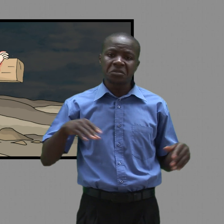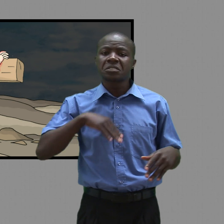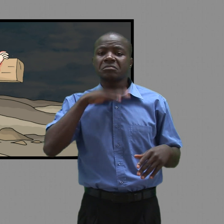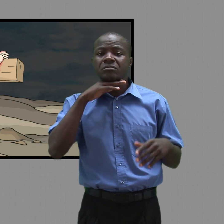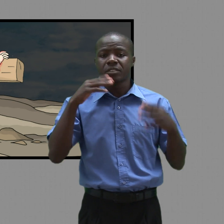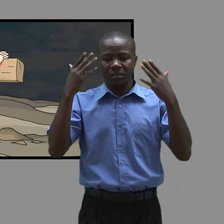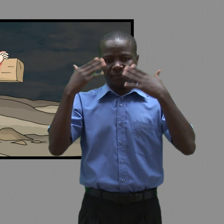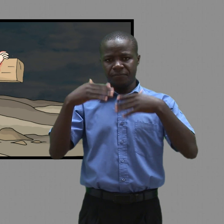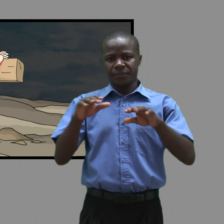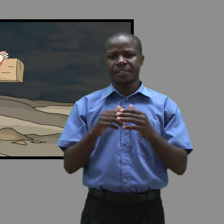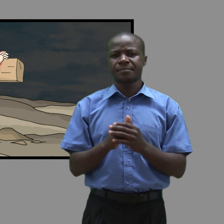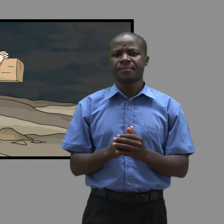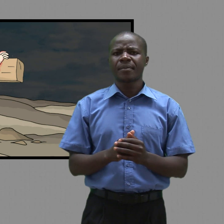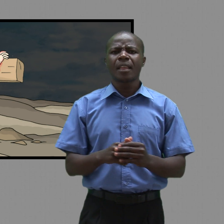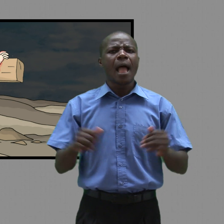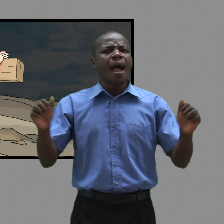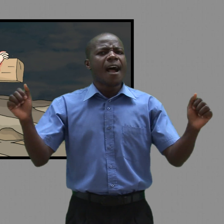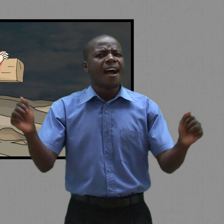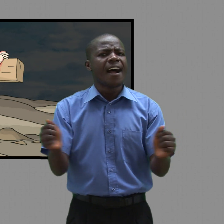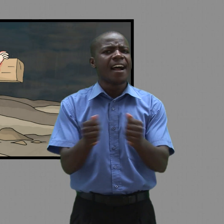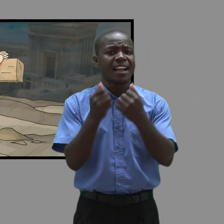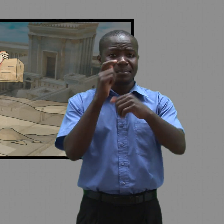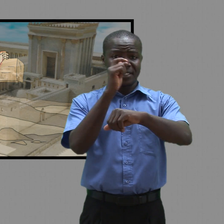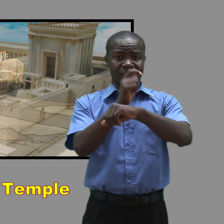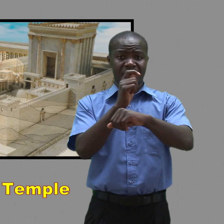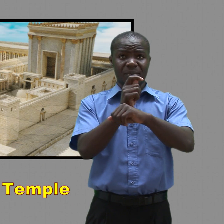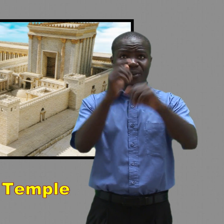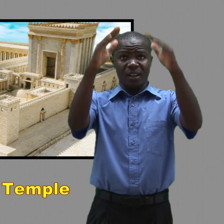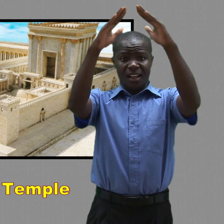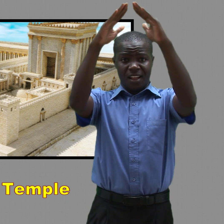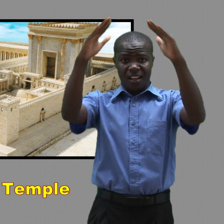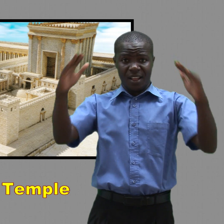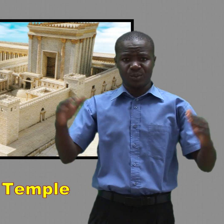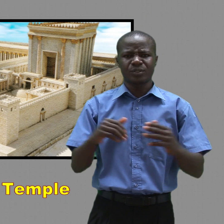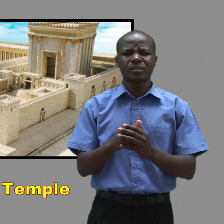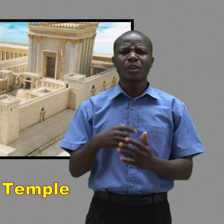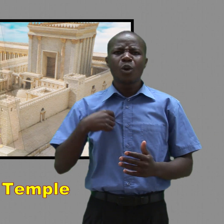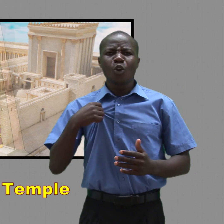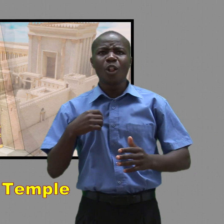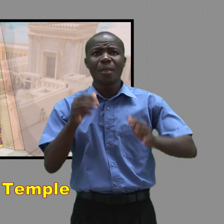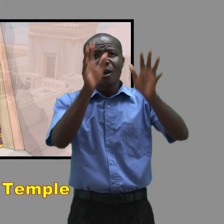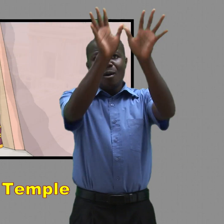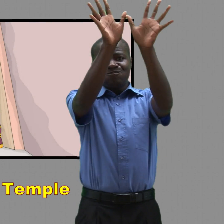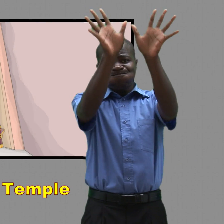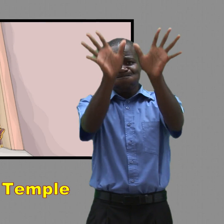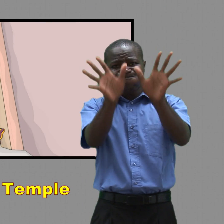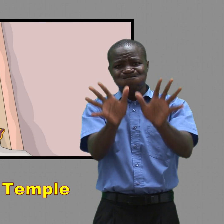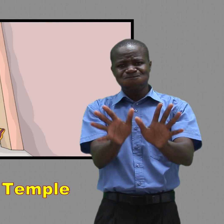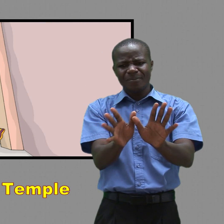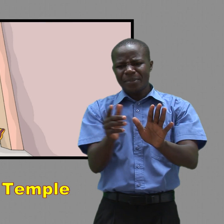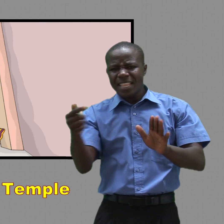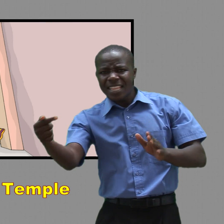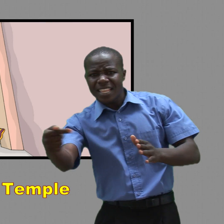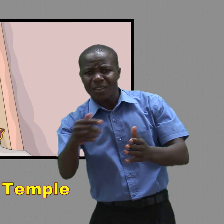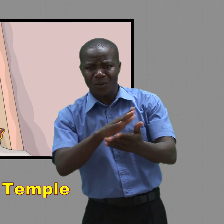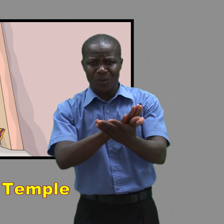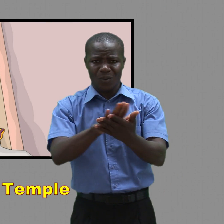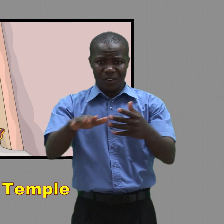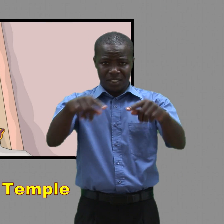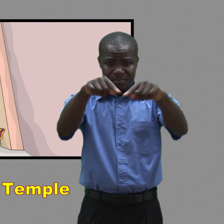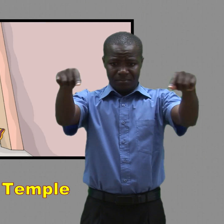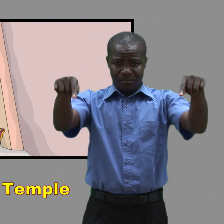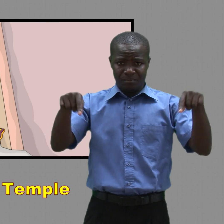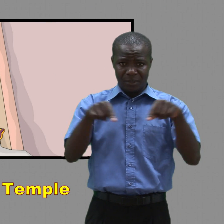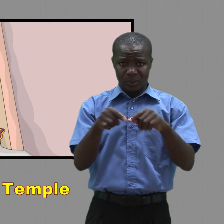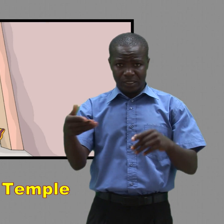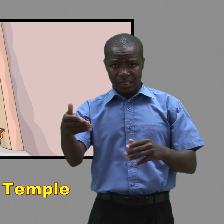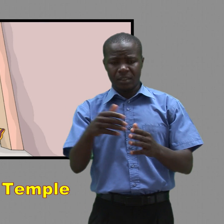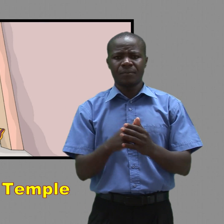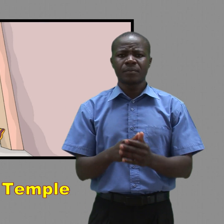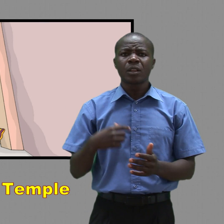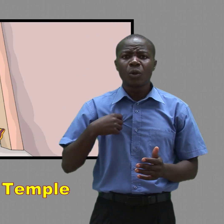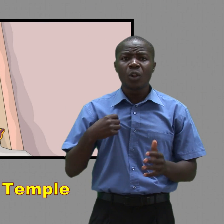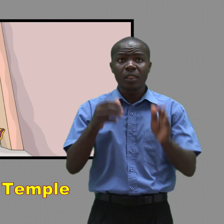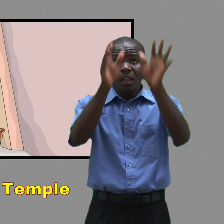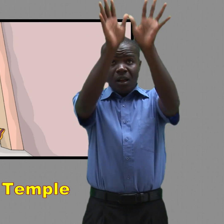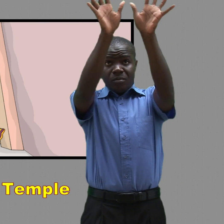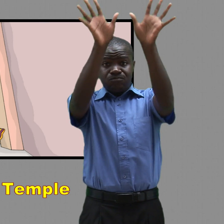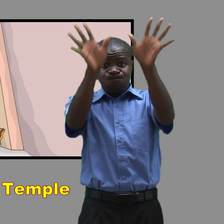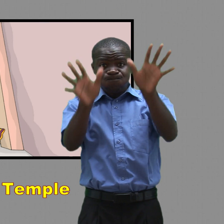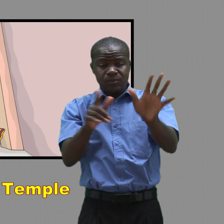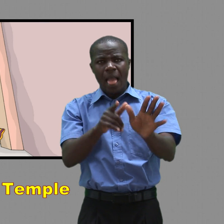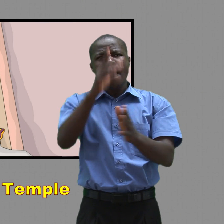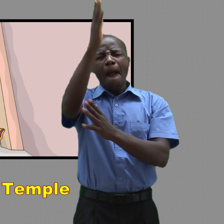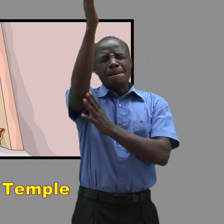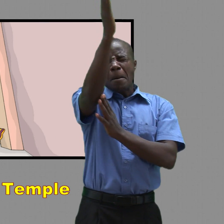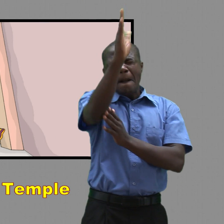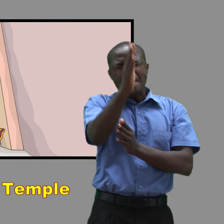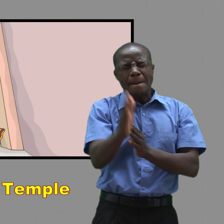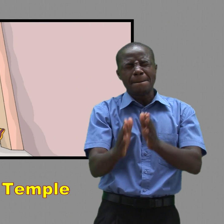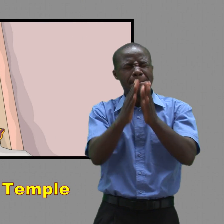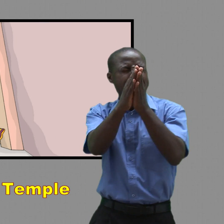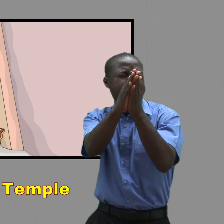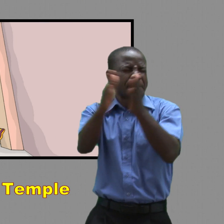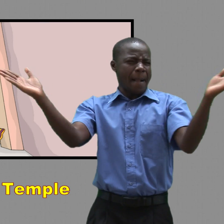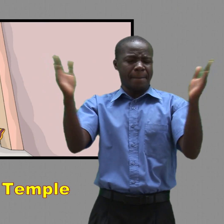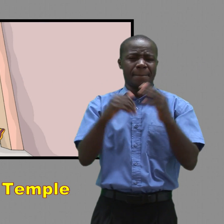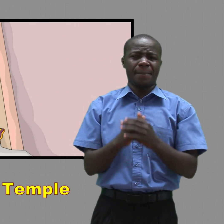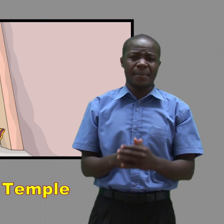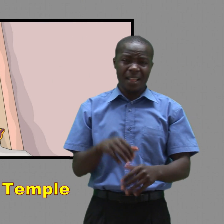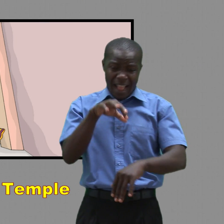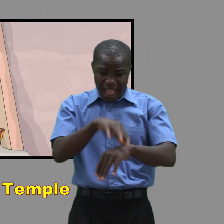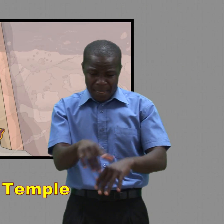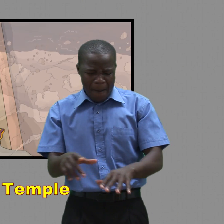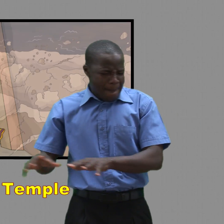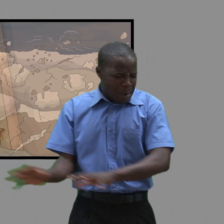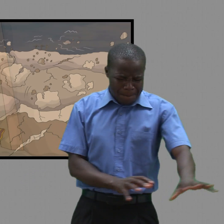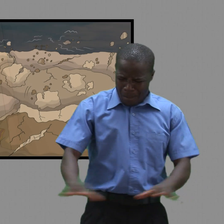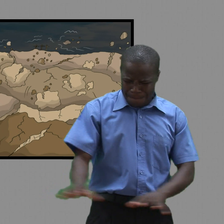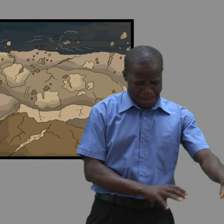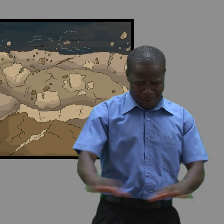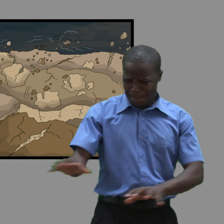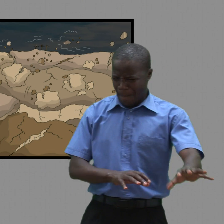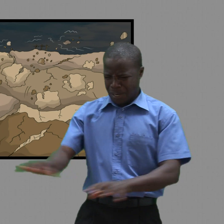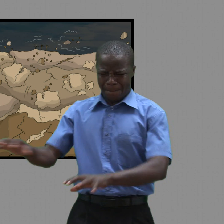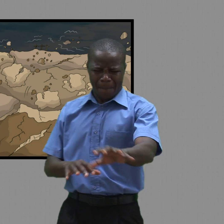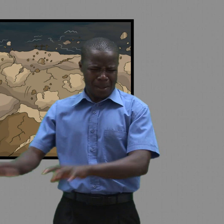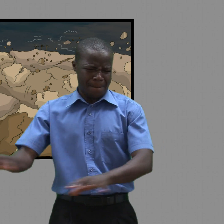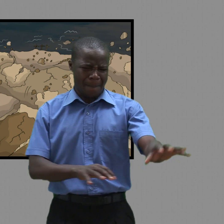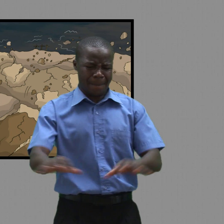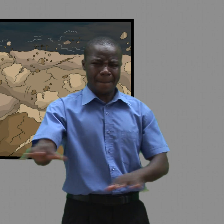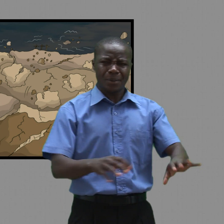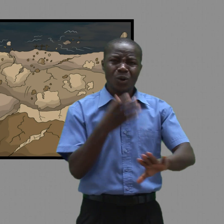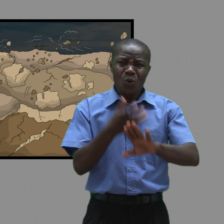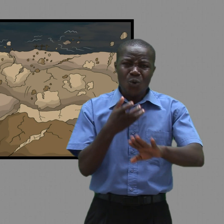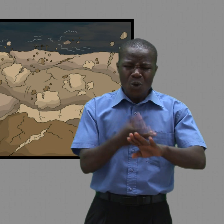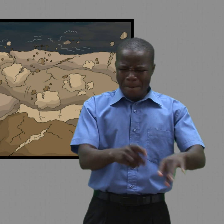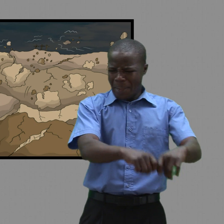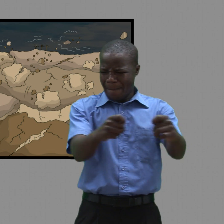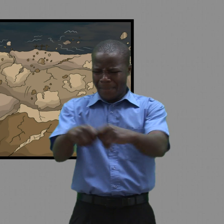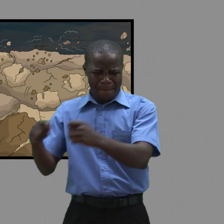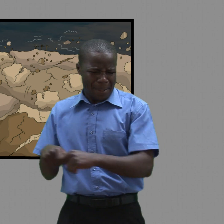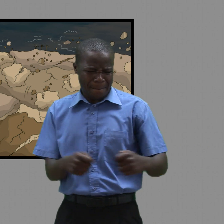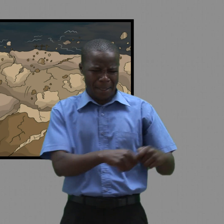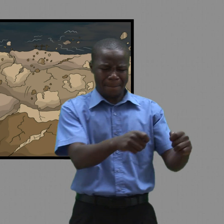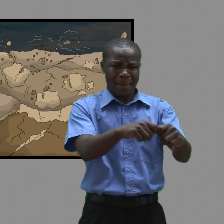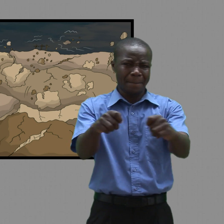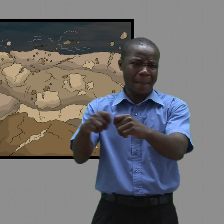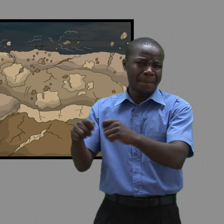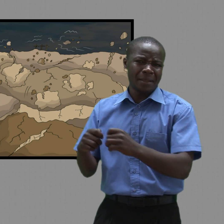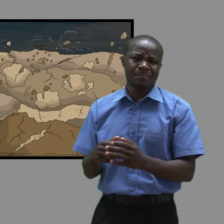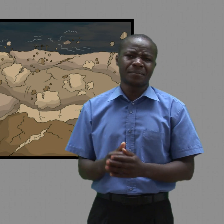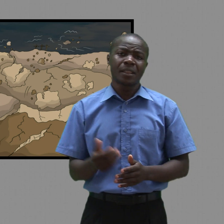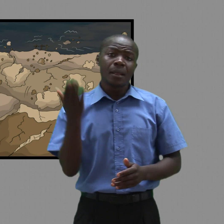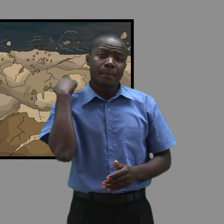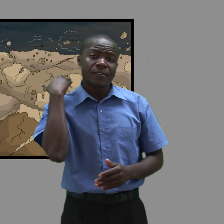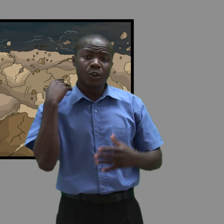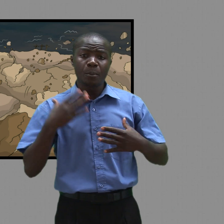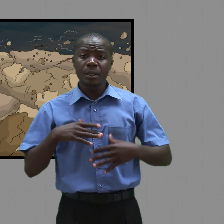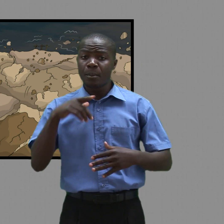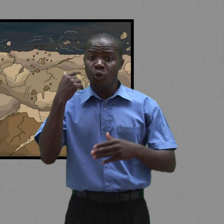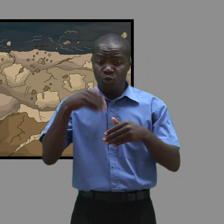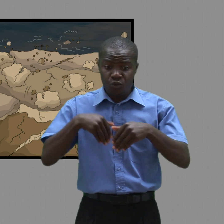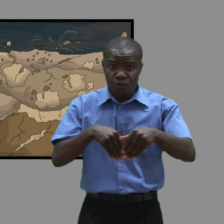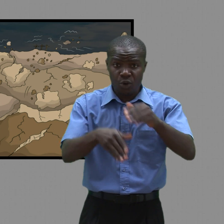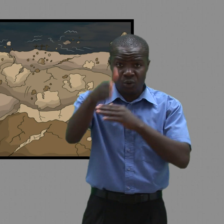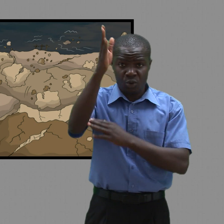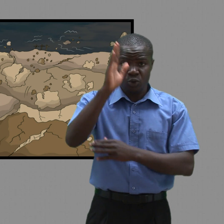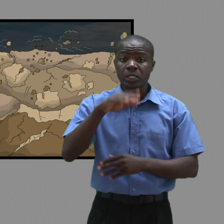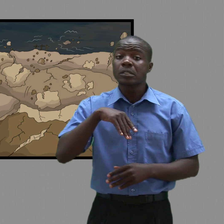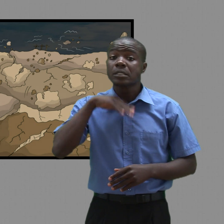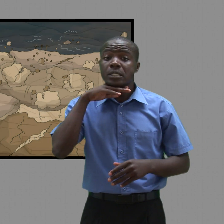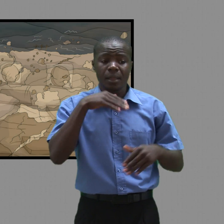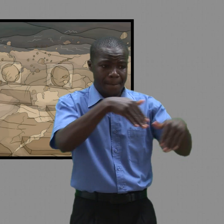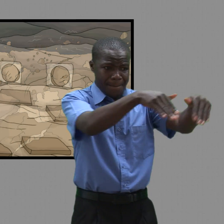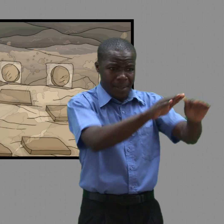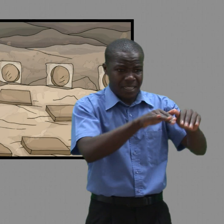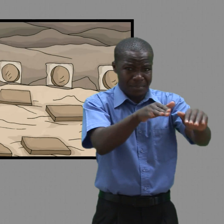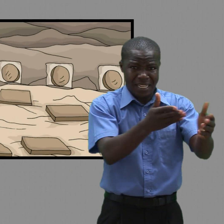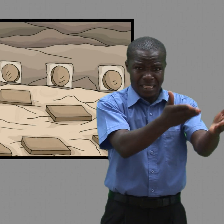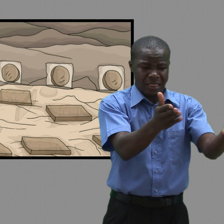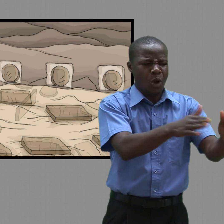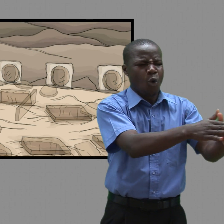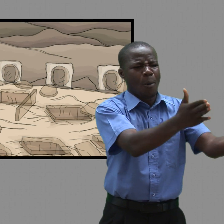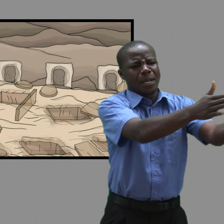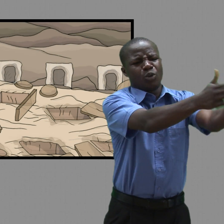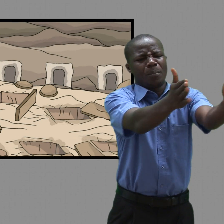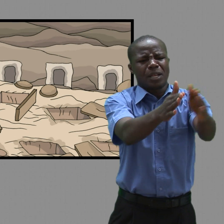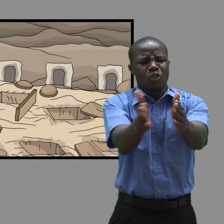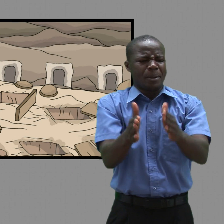At that moment the veil of the temple was torn in two from top to bottom. The earth quaked and the rocks were split.